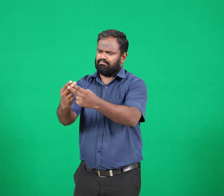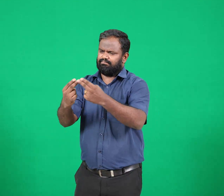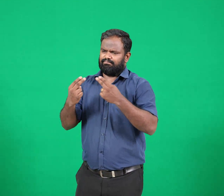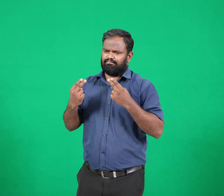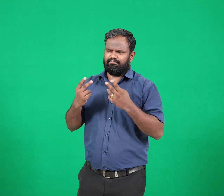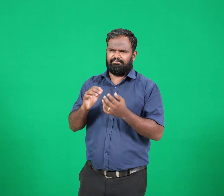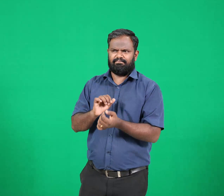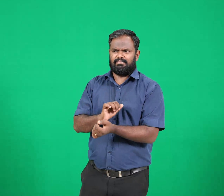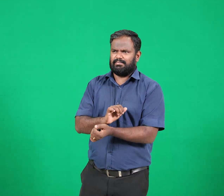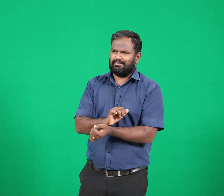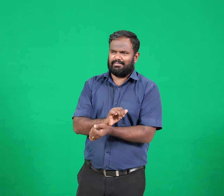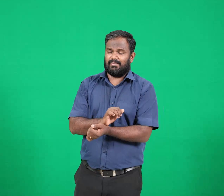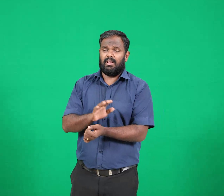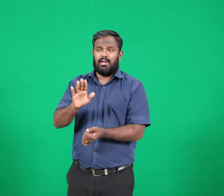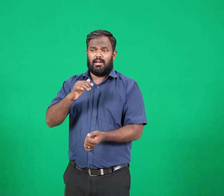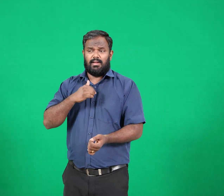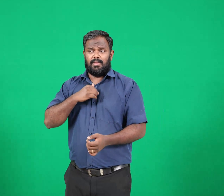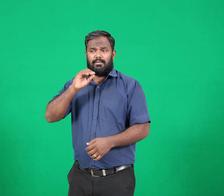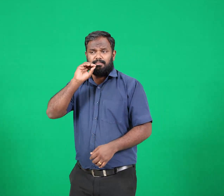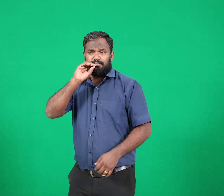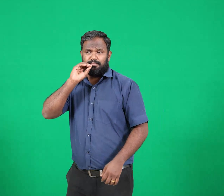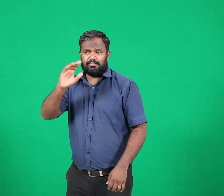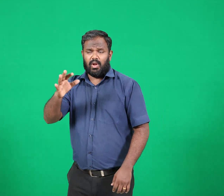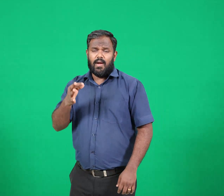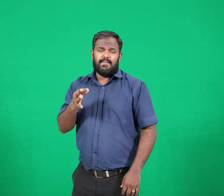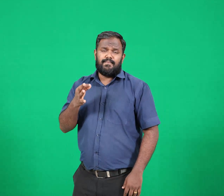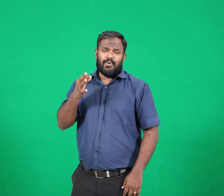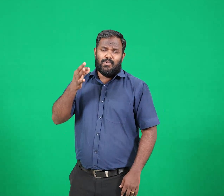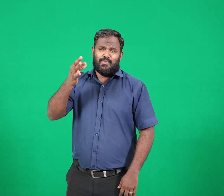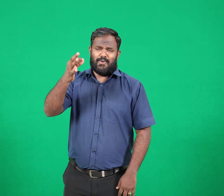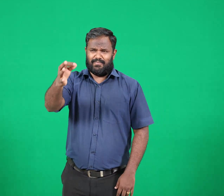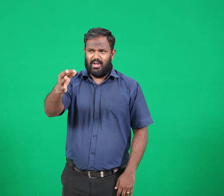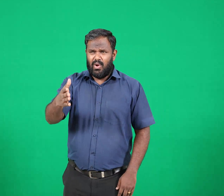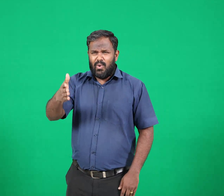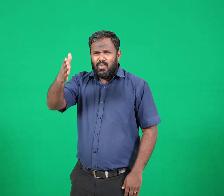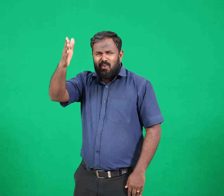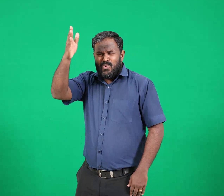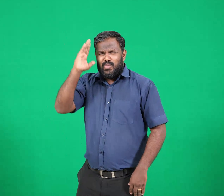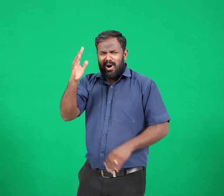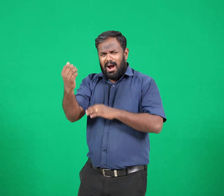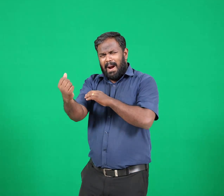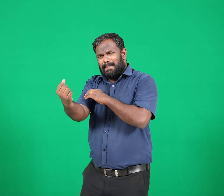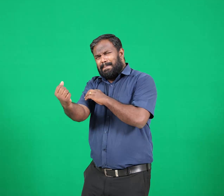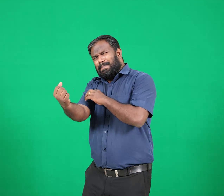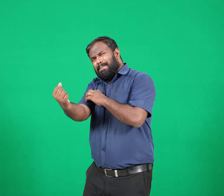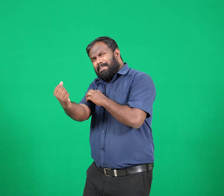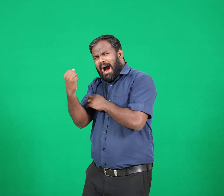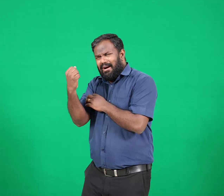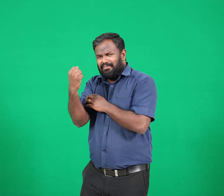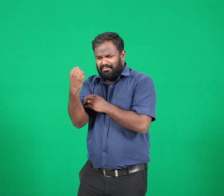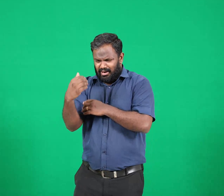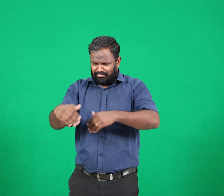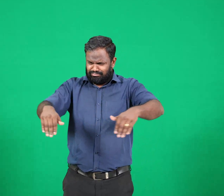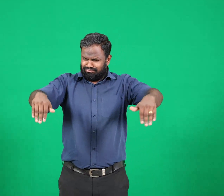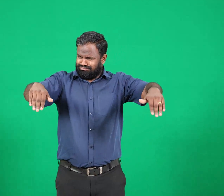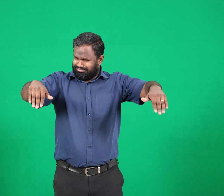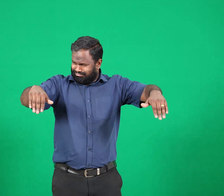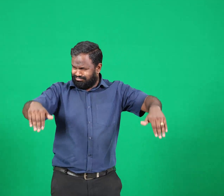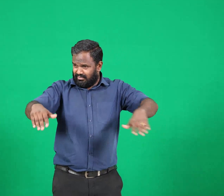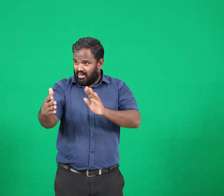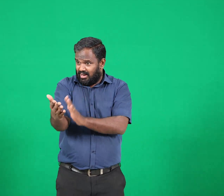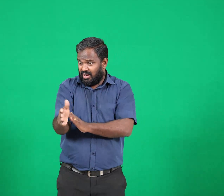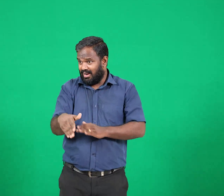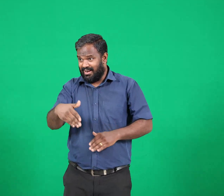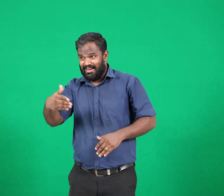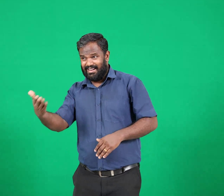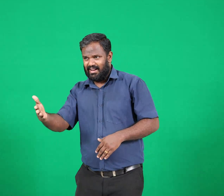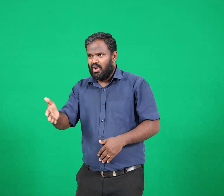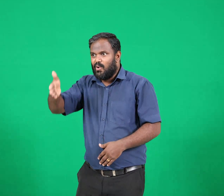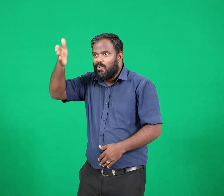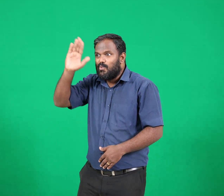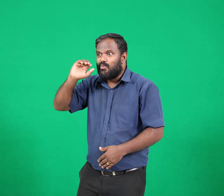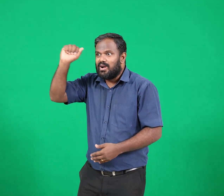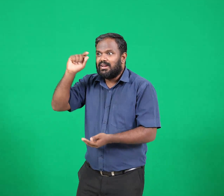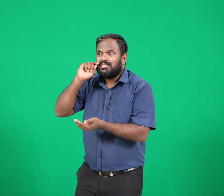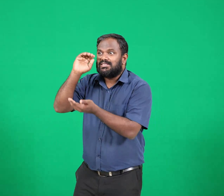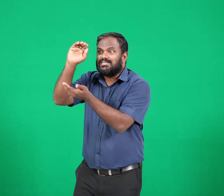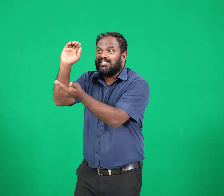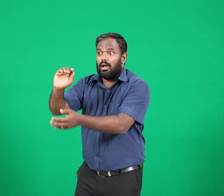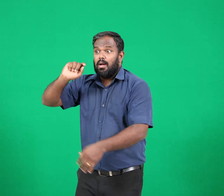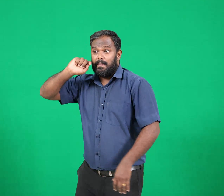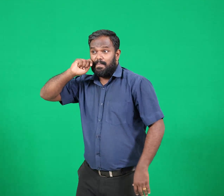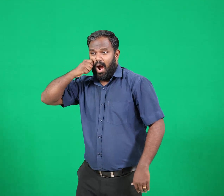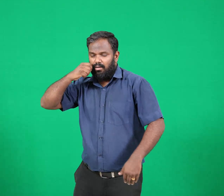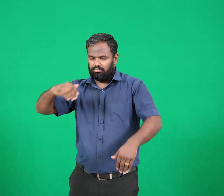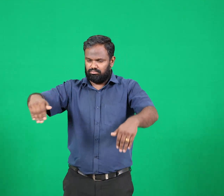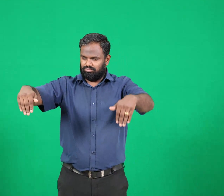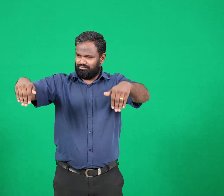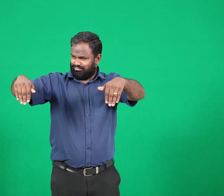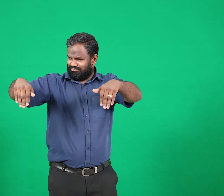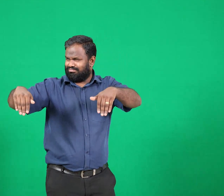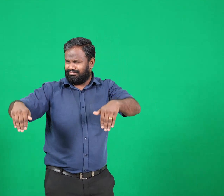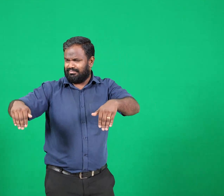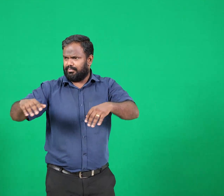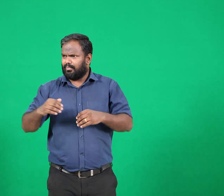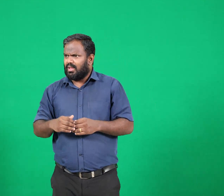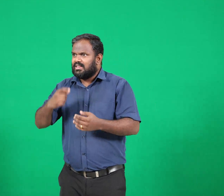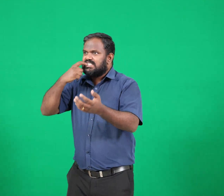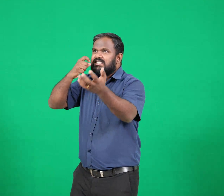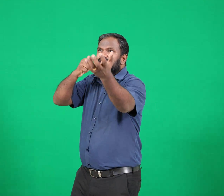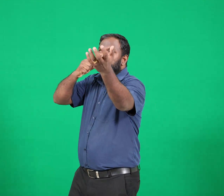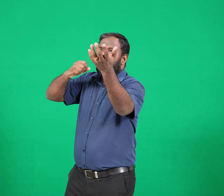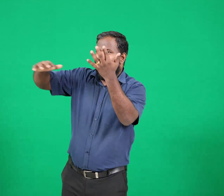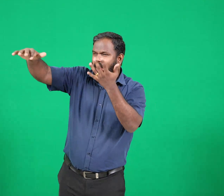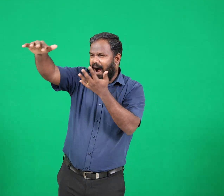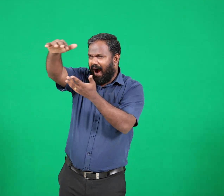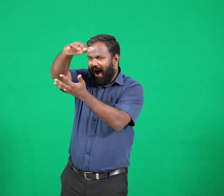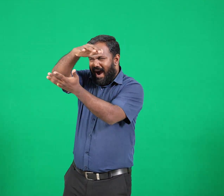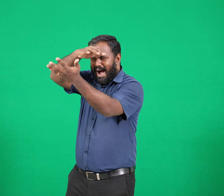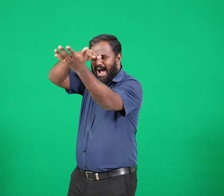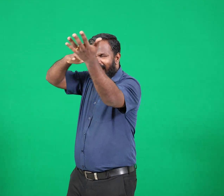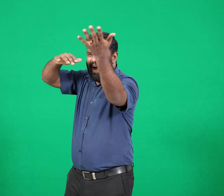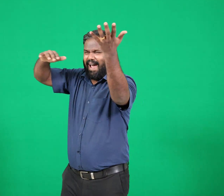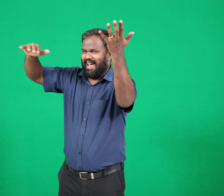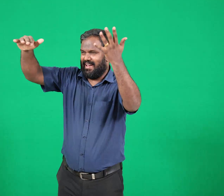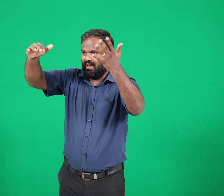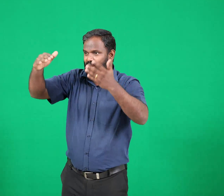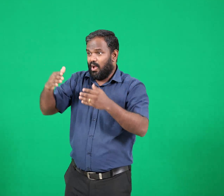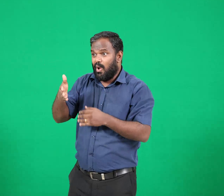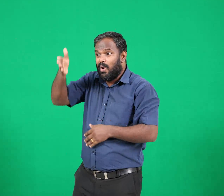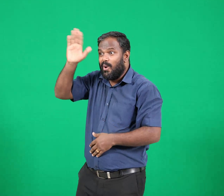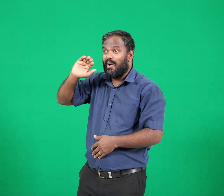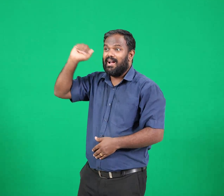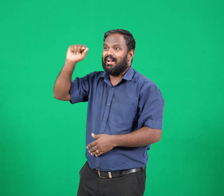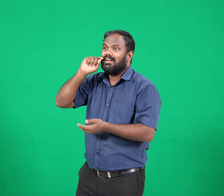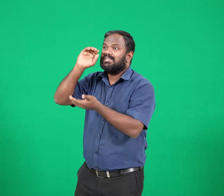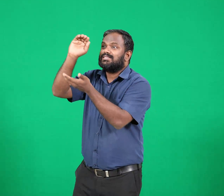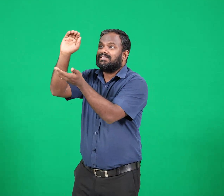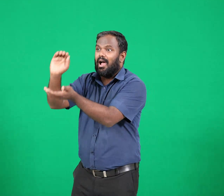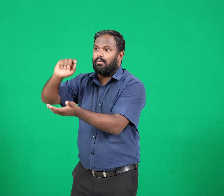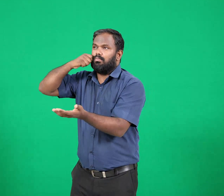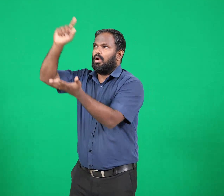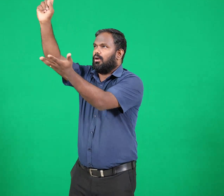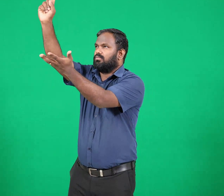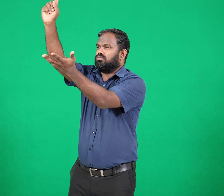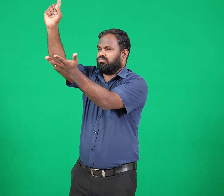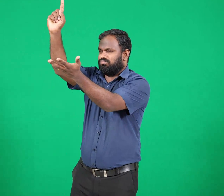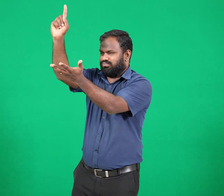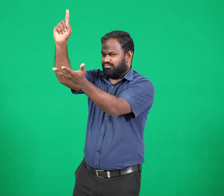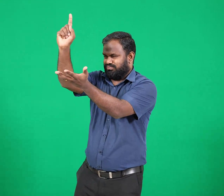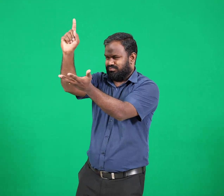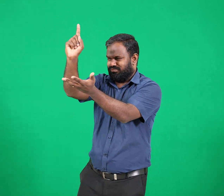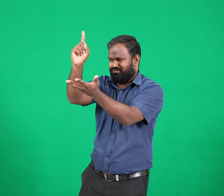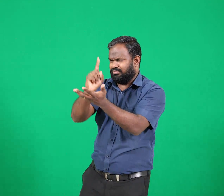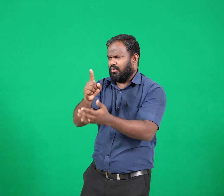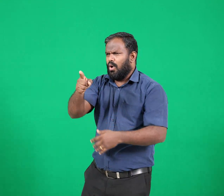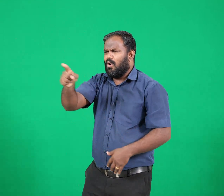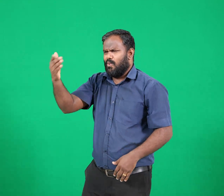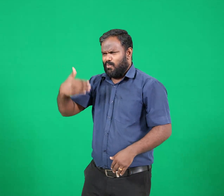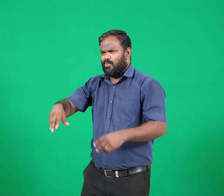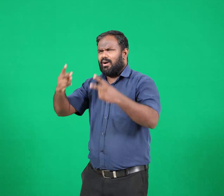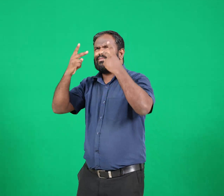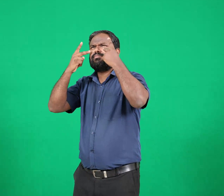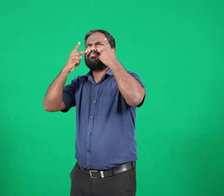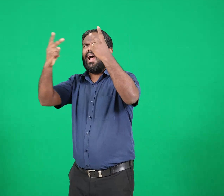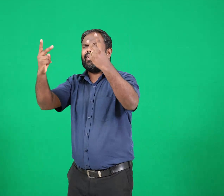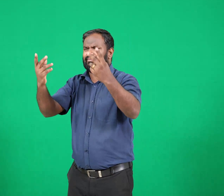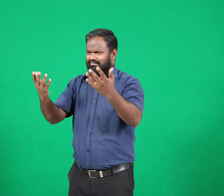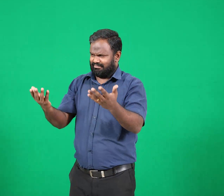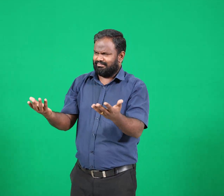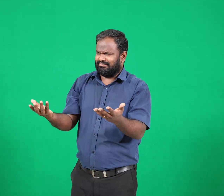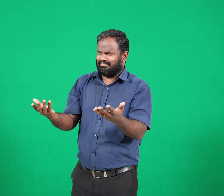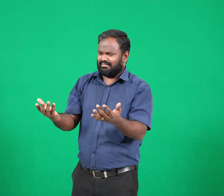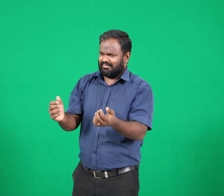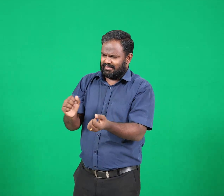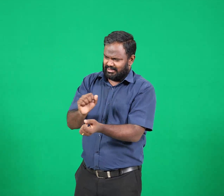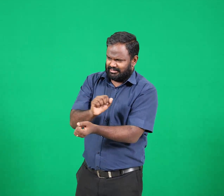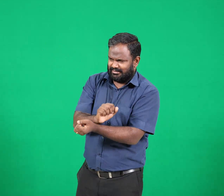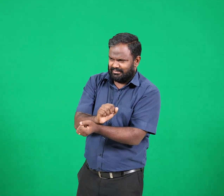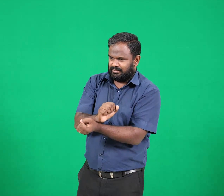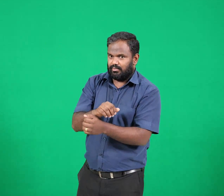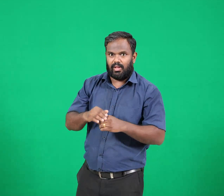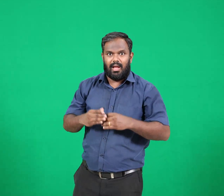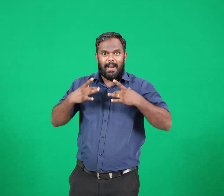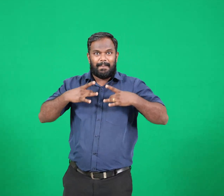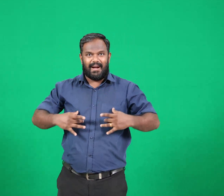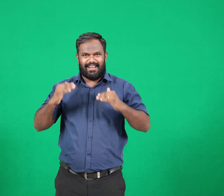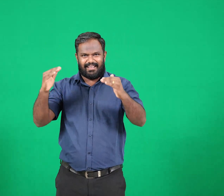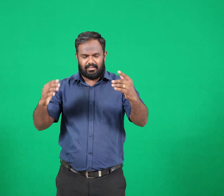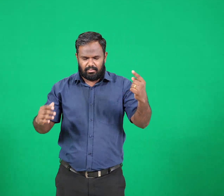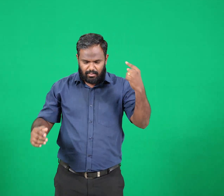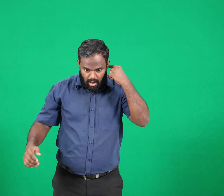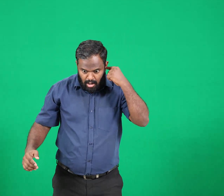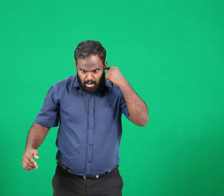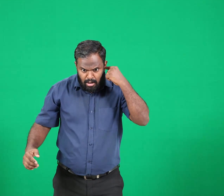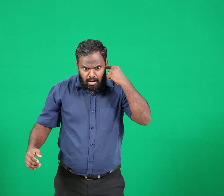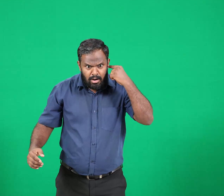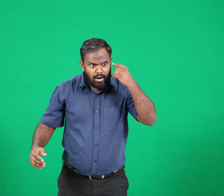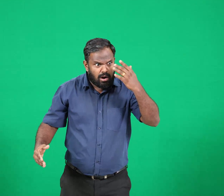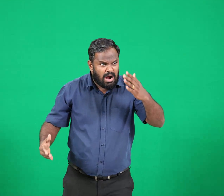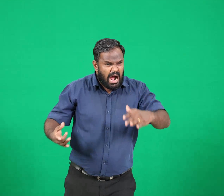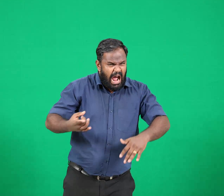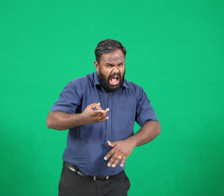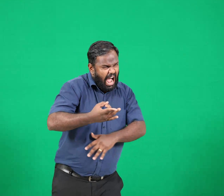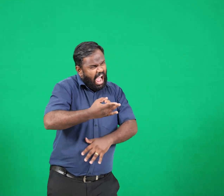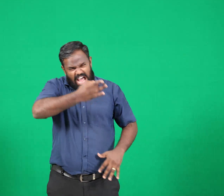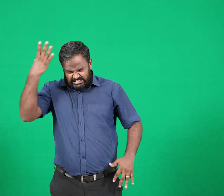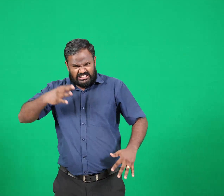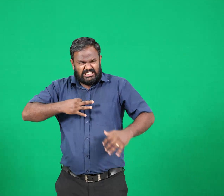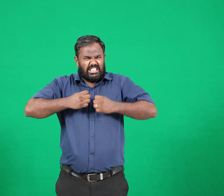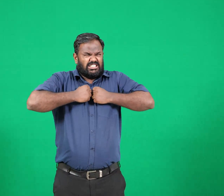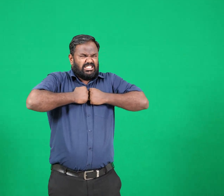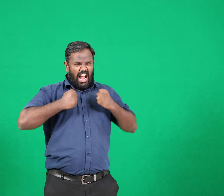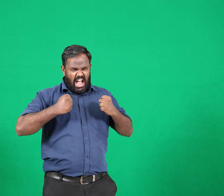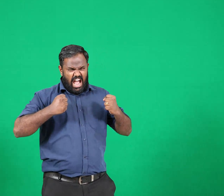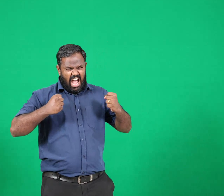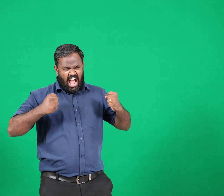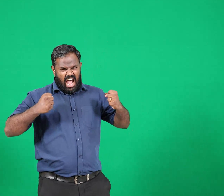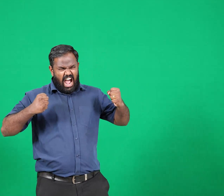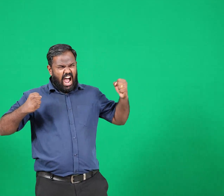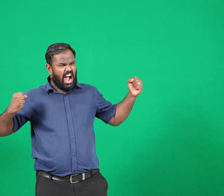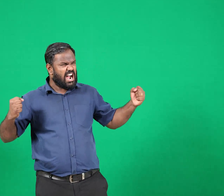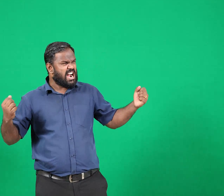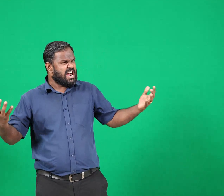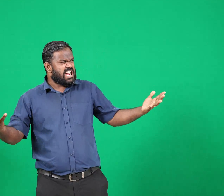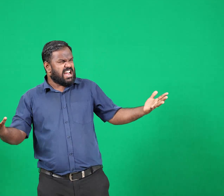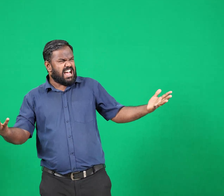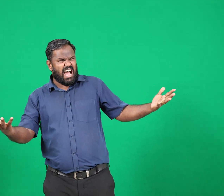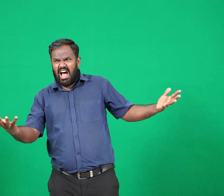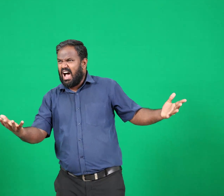" But I say to all of you, from now on you will see the Son of Man sitting at the right hand of Power and coming on the clouds of heaven."